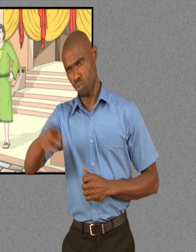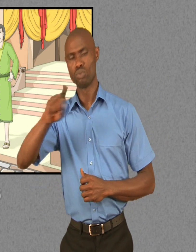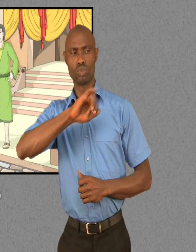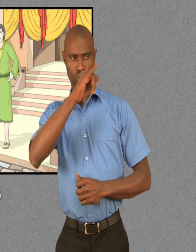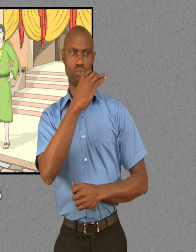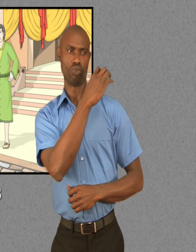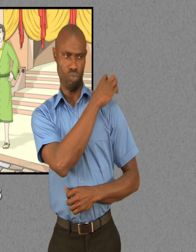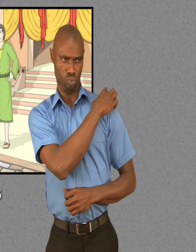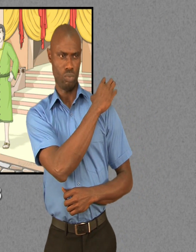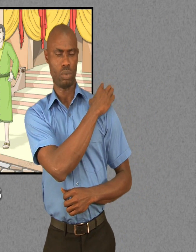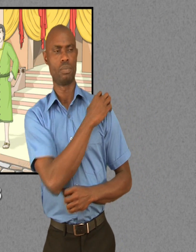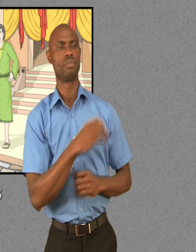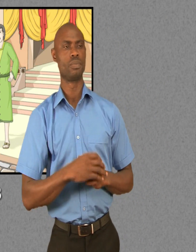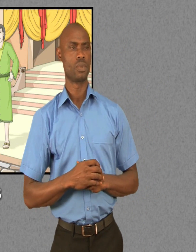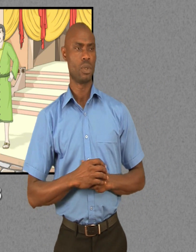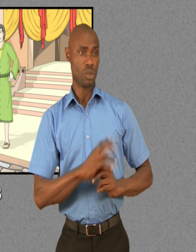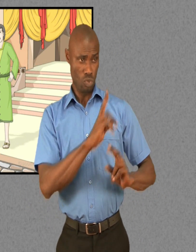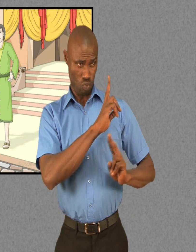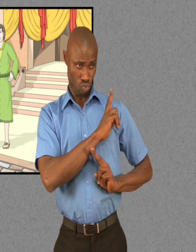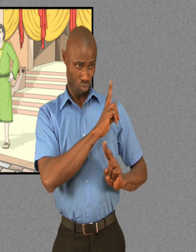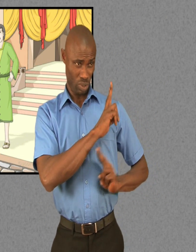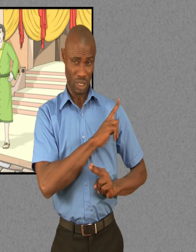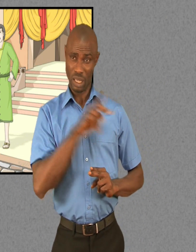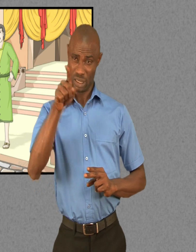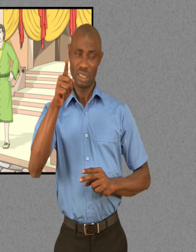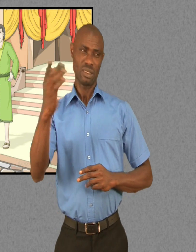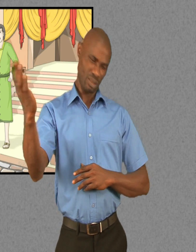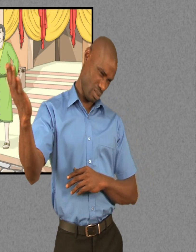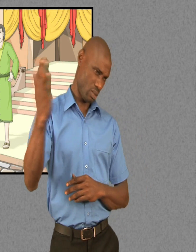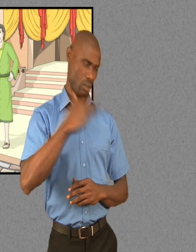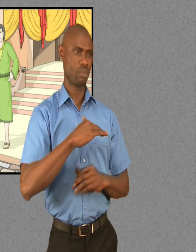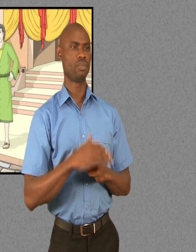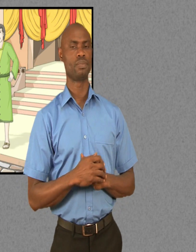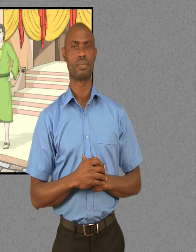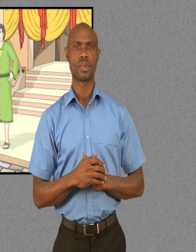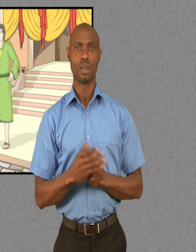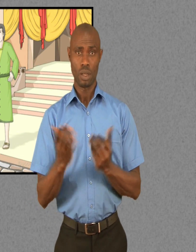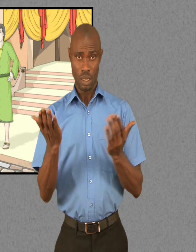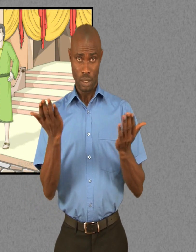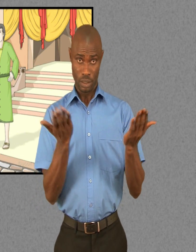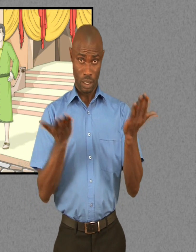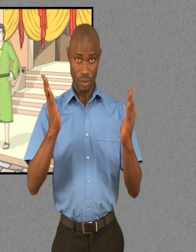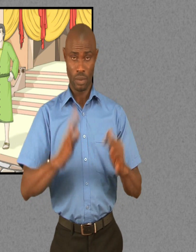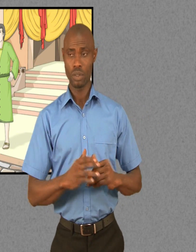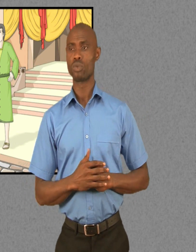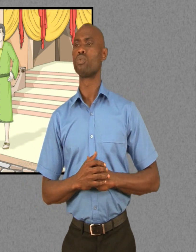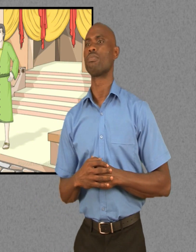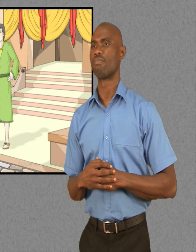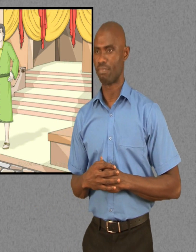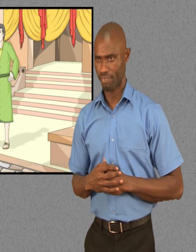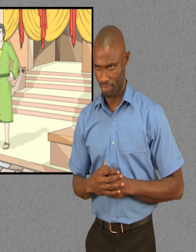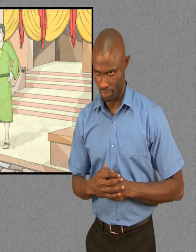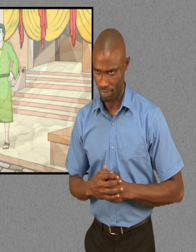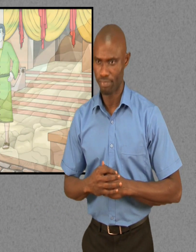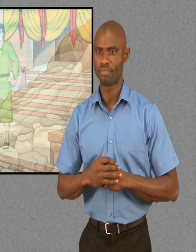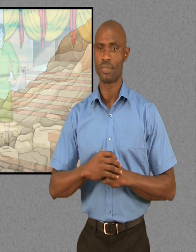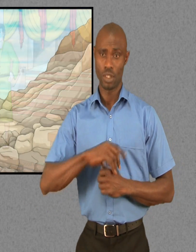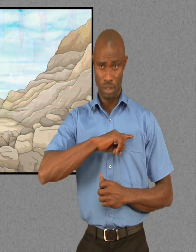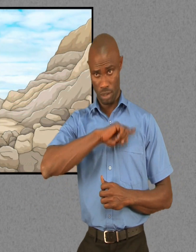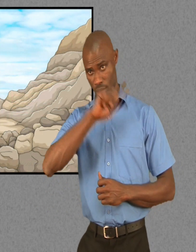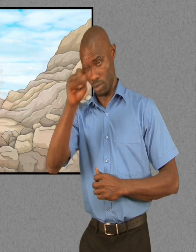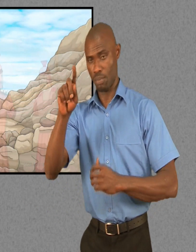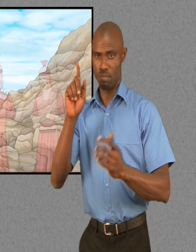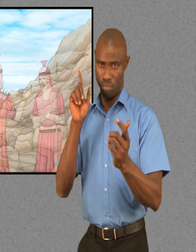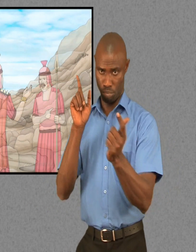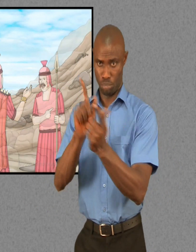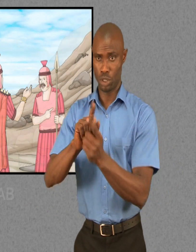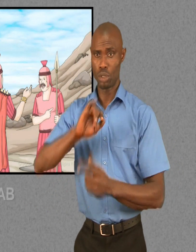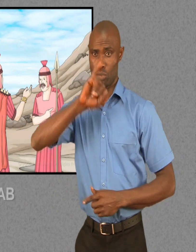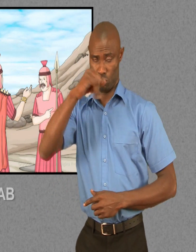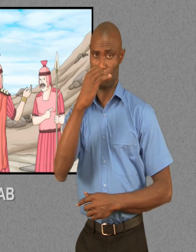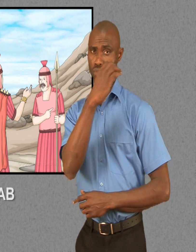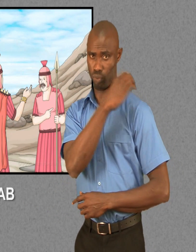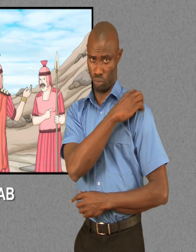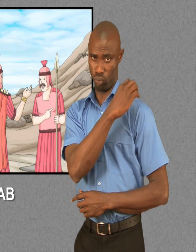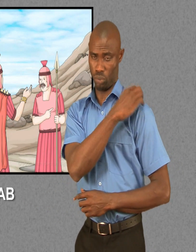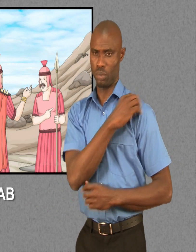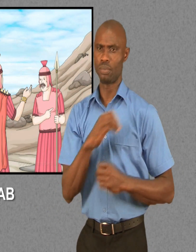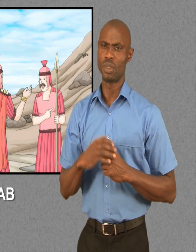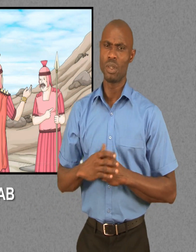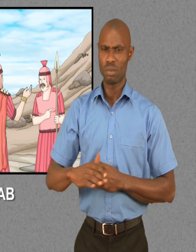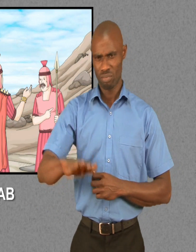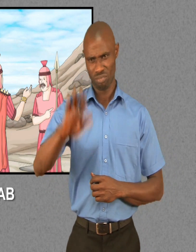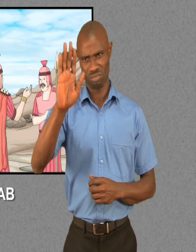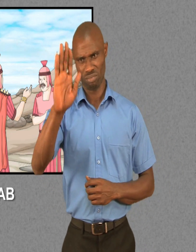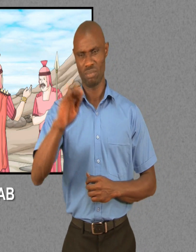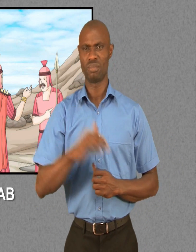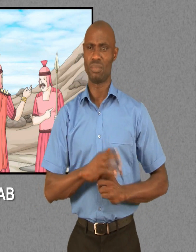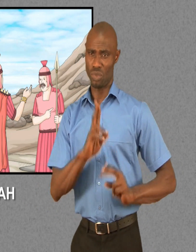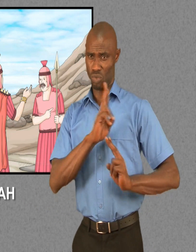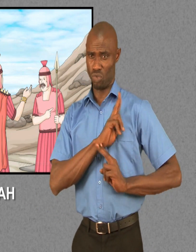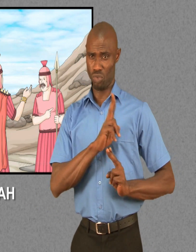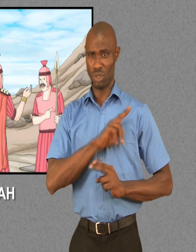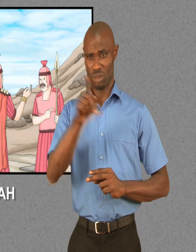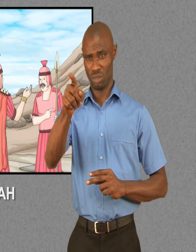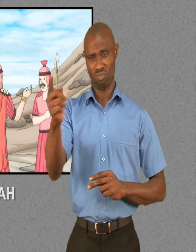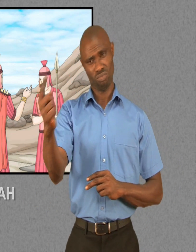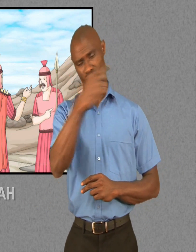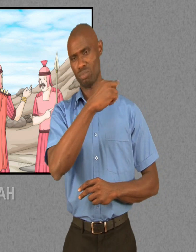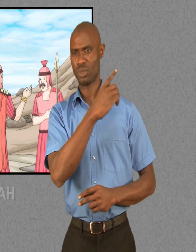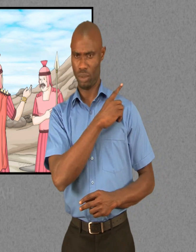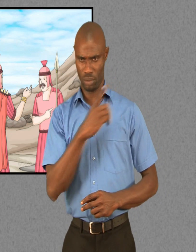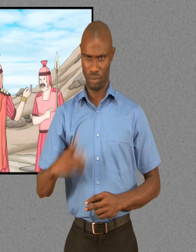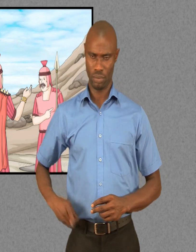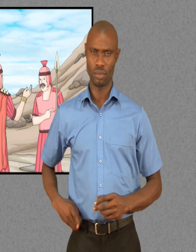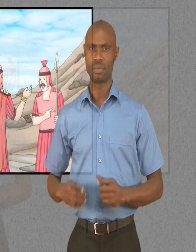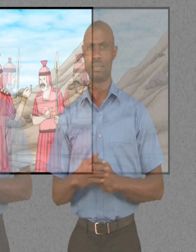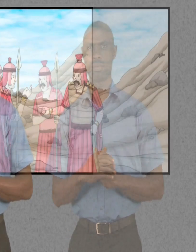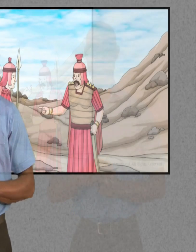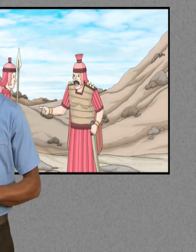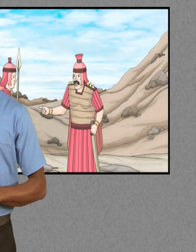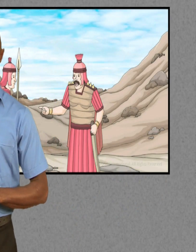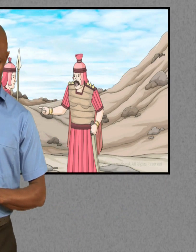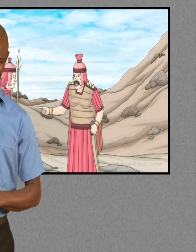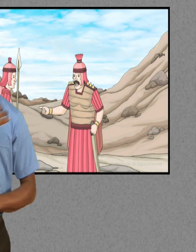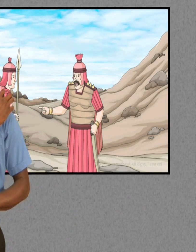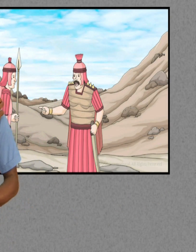So Joab sent him to David.